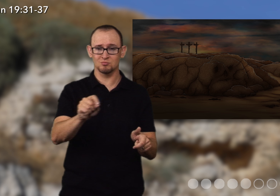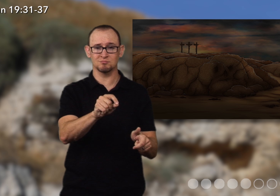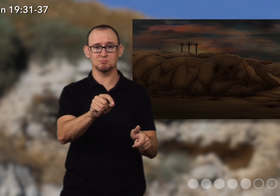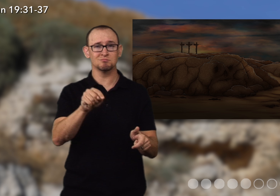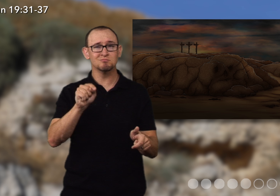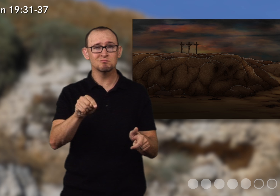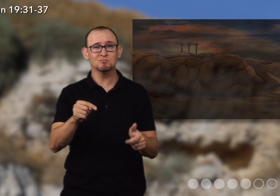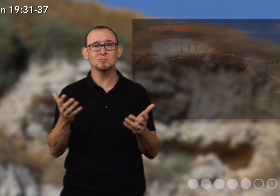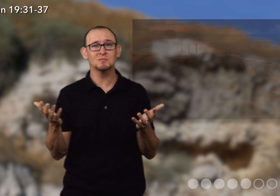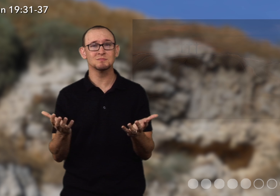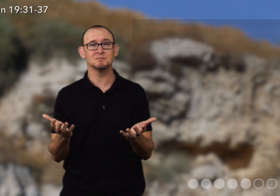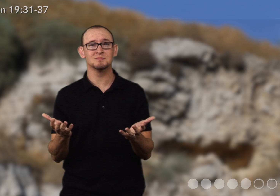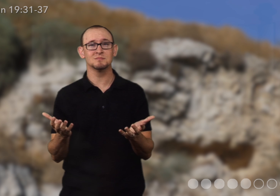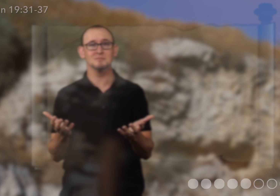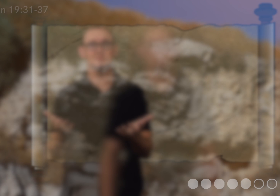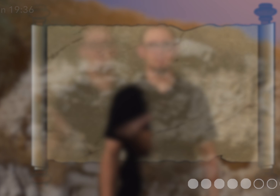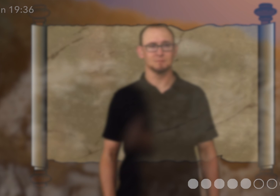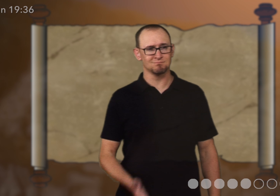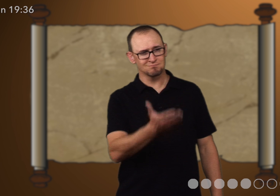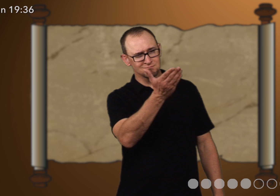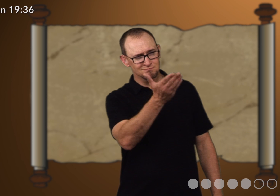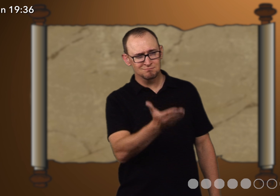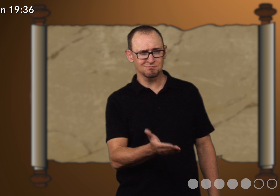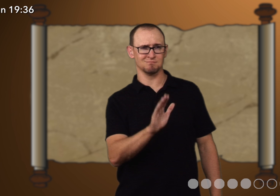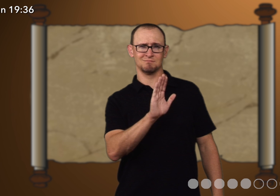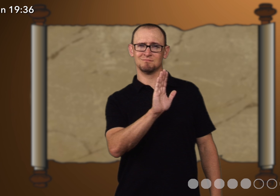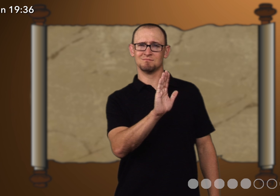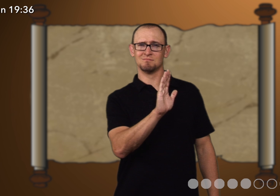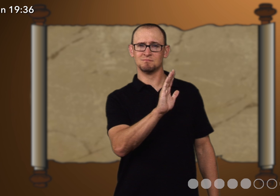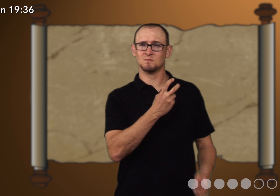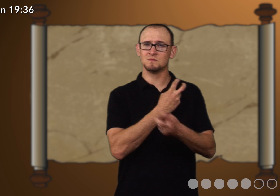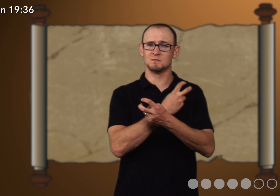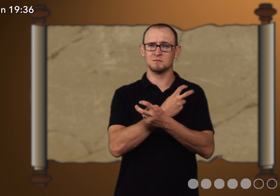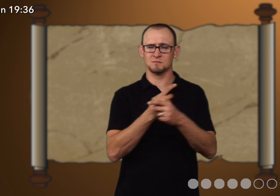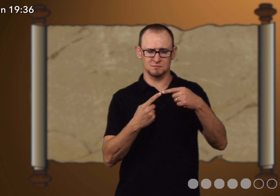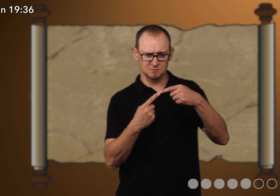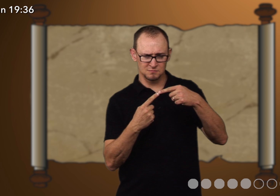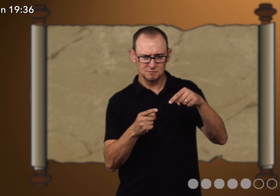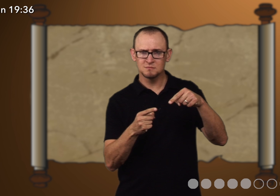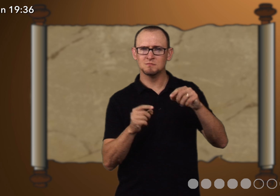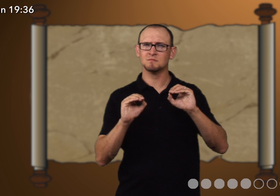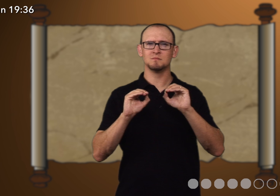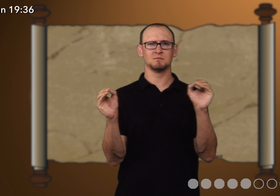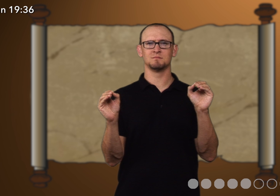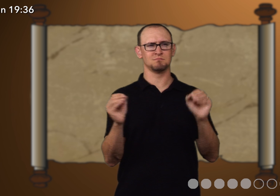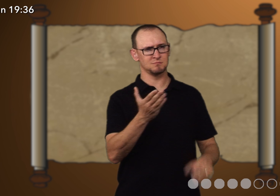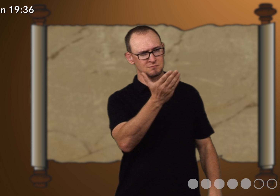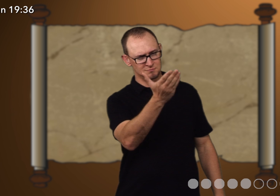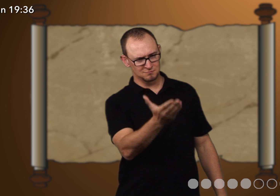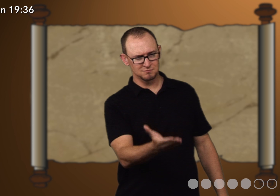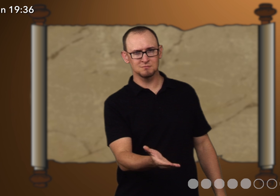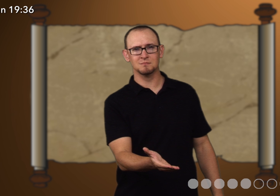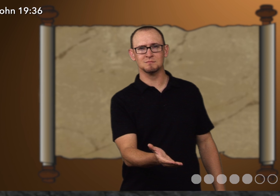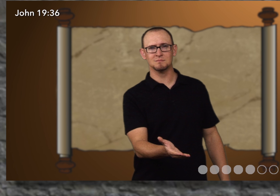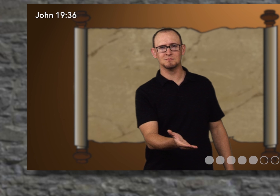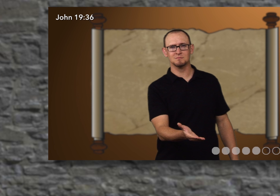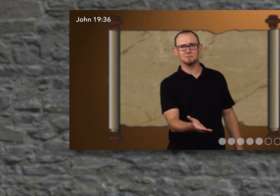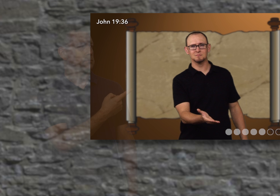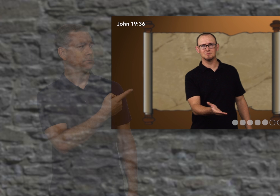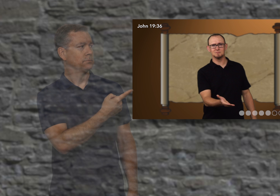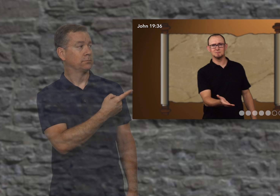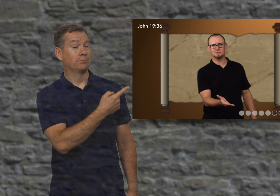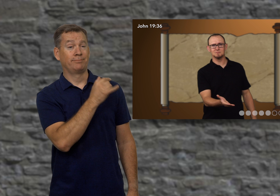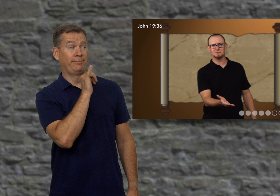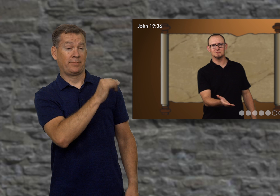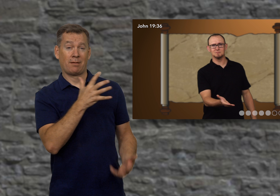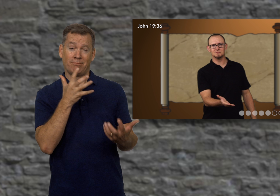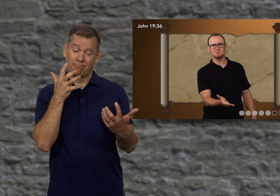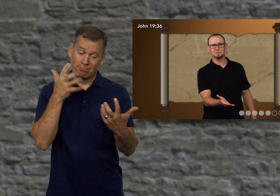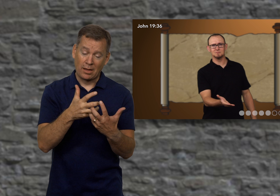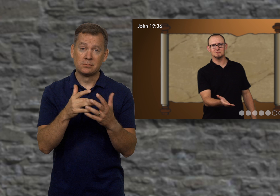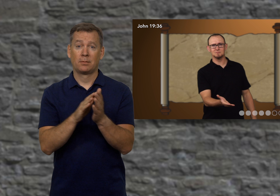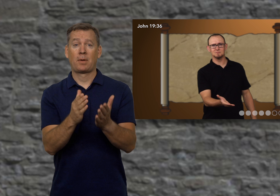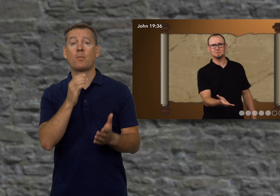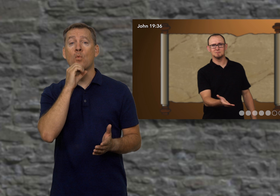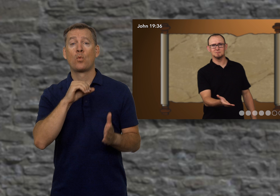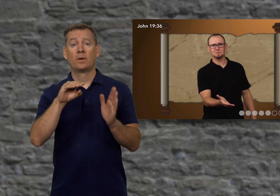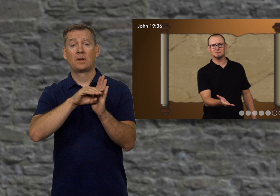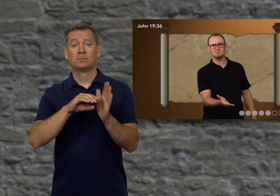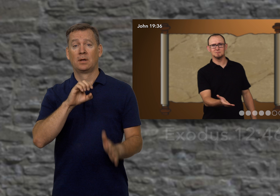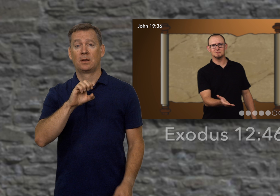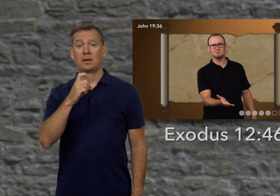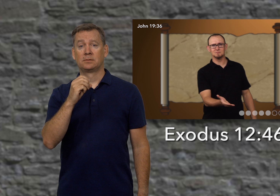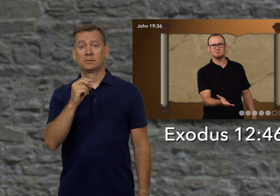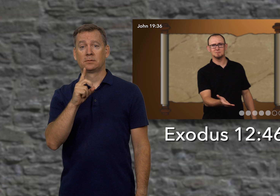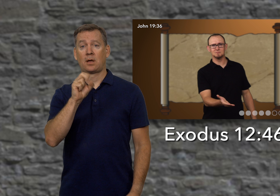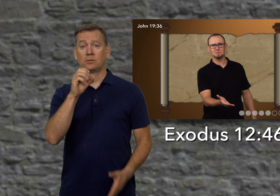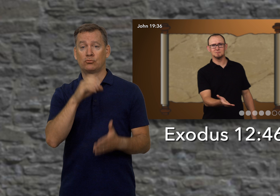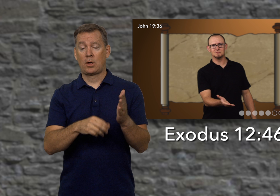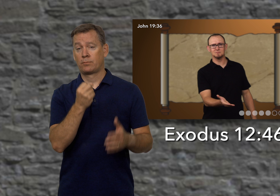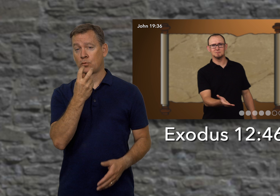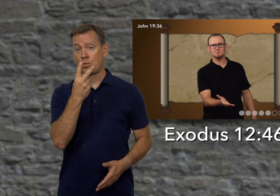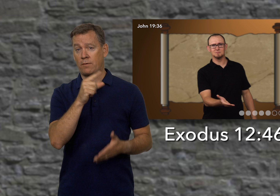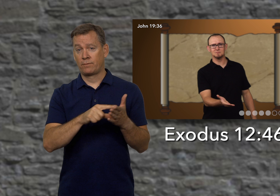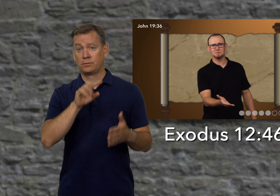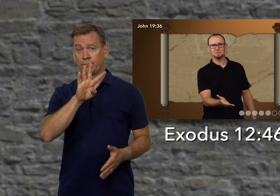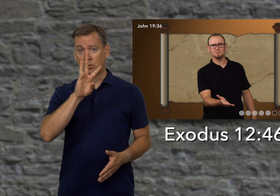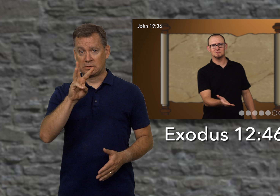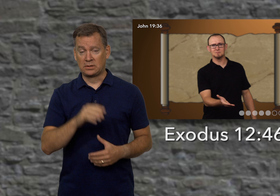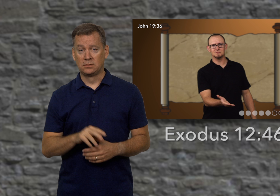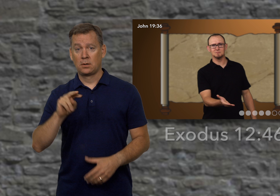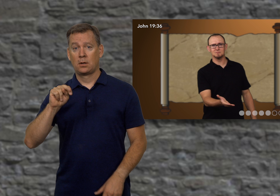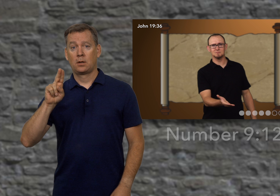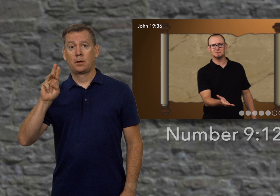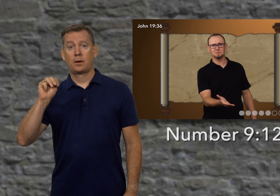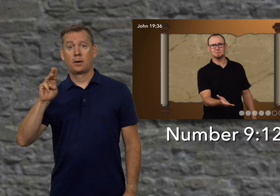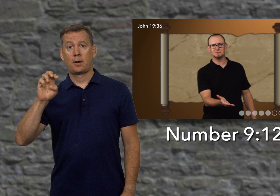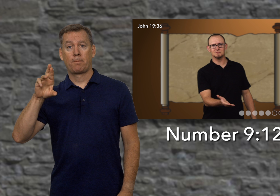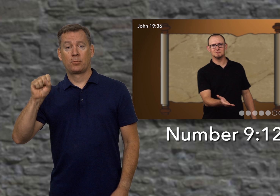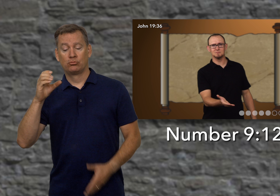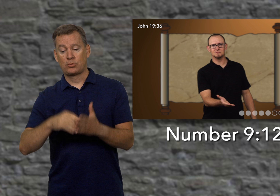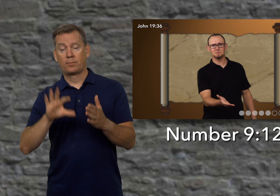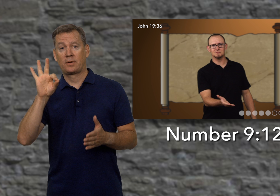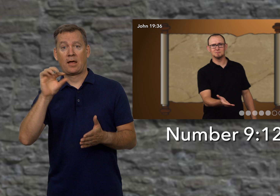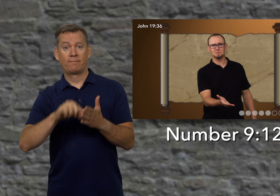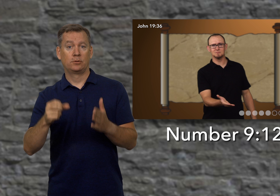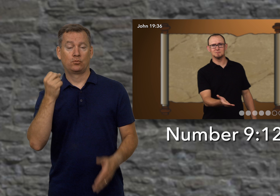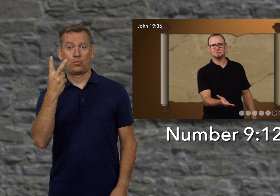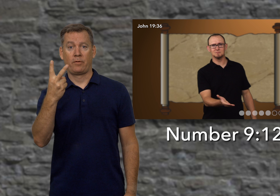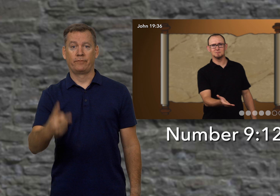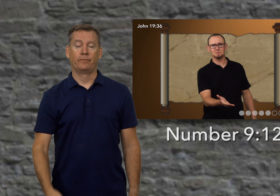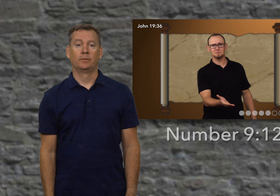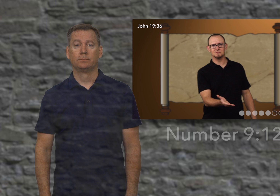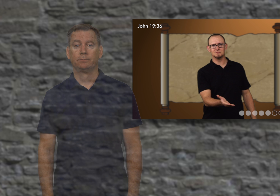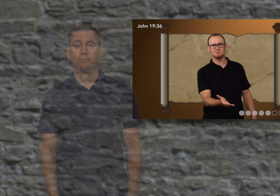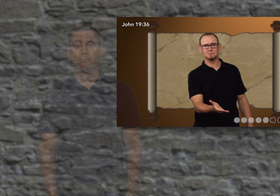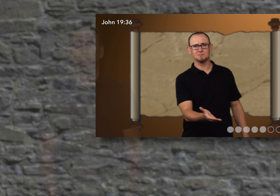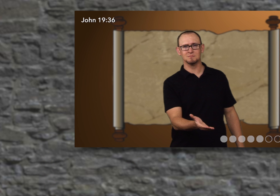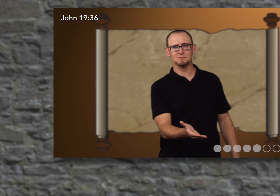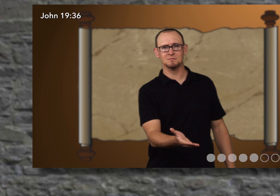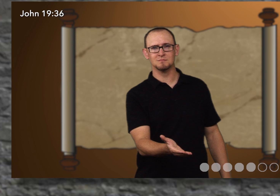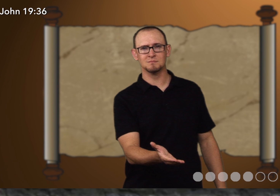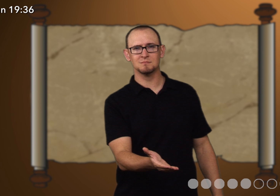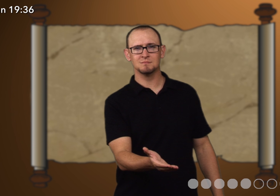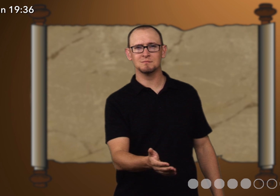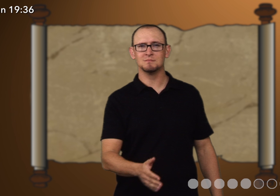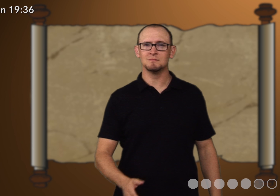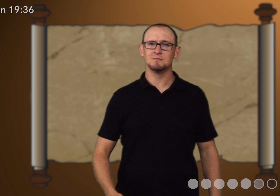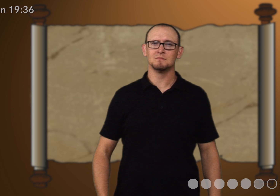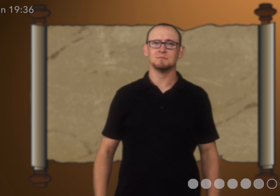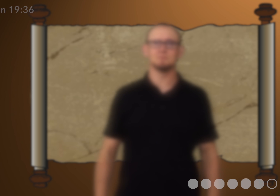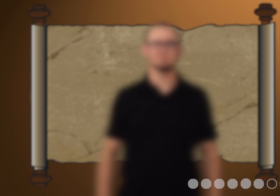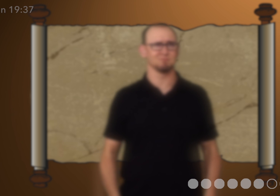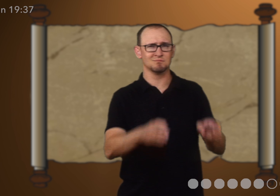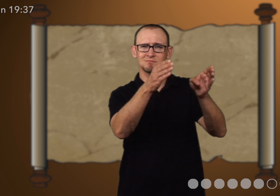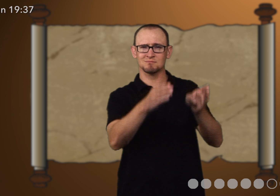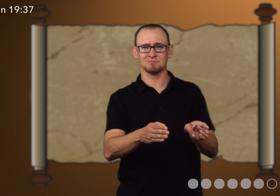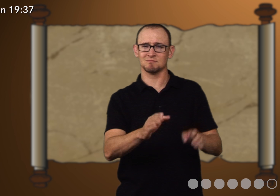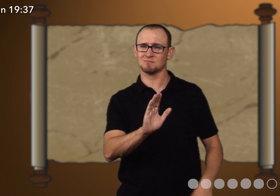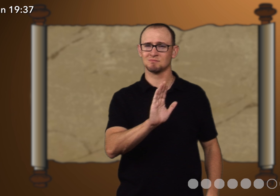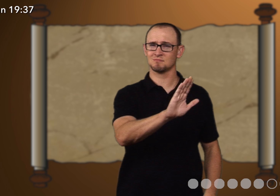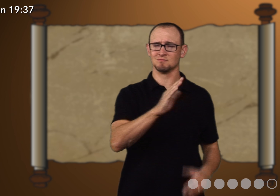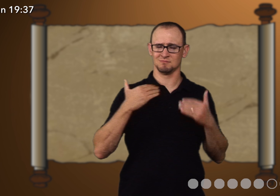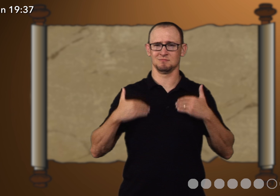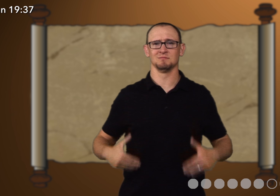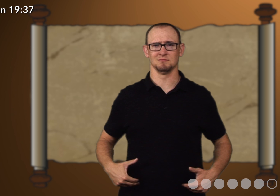Now these things happened so that the Scripture would be fulfilled: “Not one of His bones will be broken.” And, as another Scripture says: “They will look on the One they have pierced.” Now these things happened so that the Scripture would be fulfilled: “Not one of His bones will be broken.”